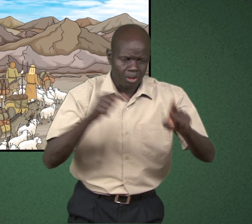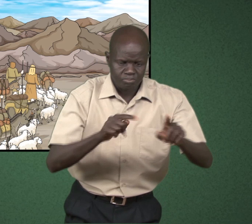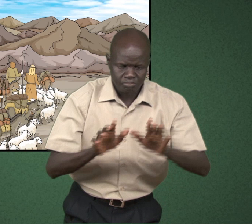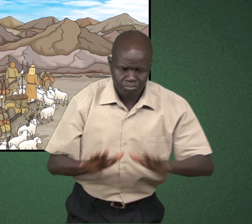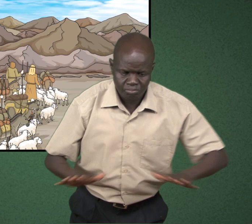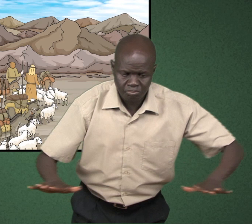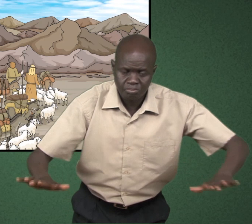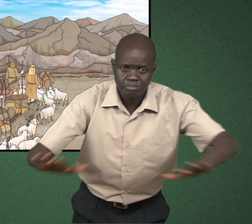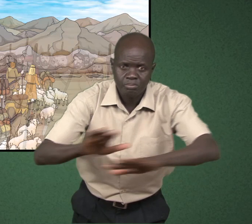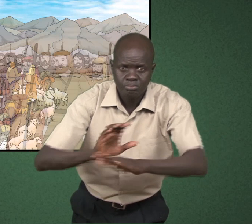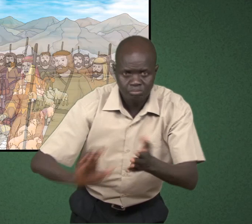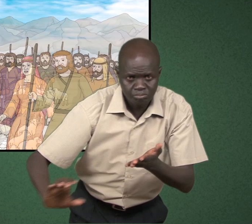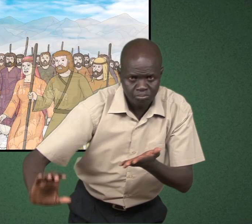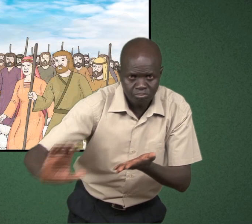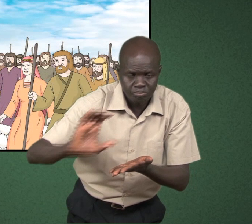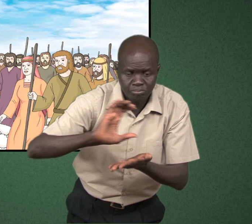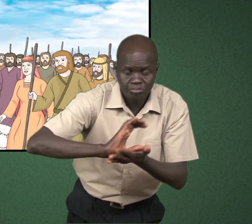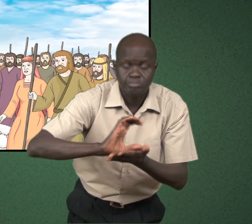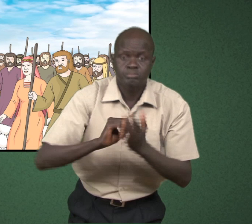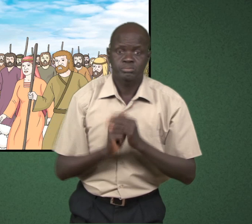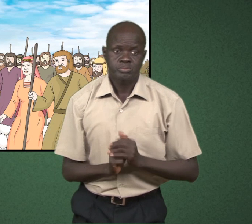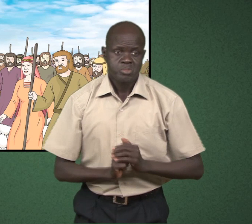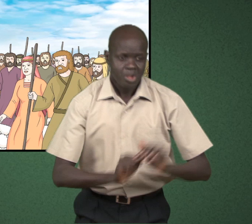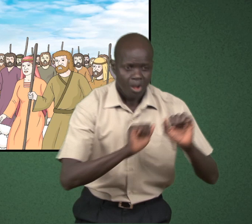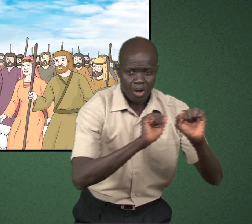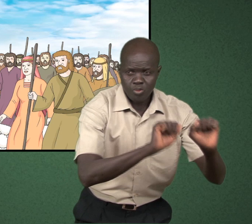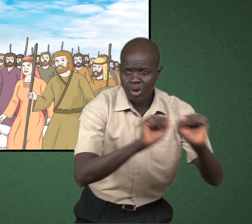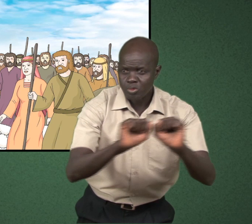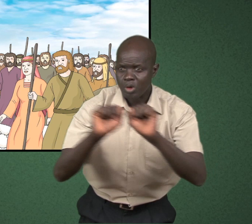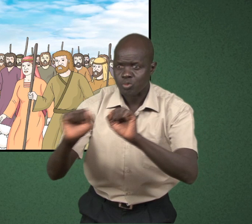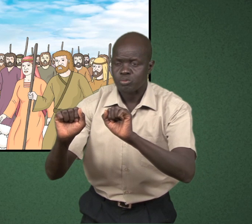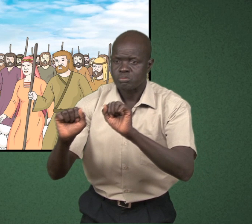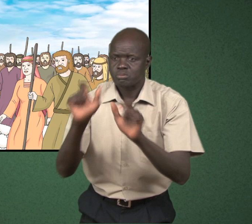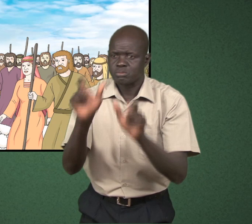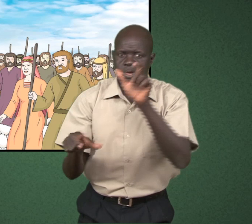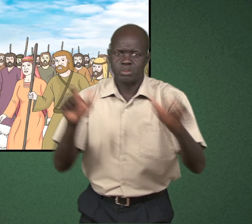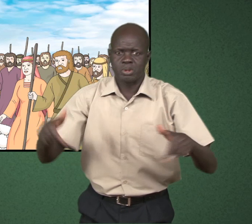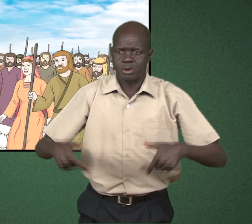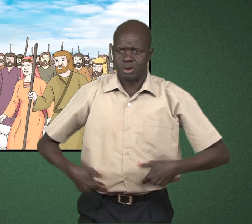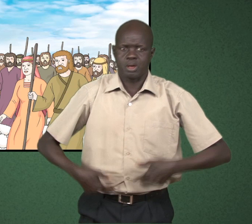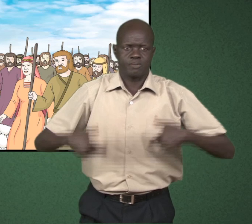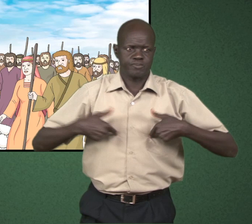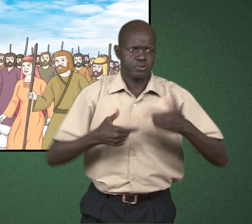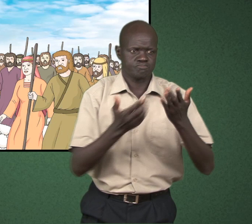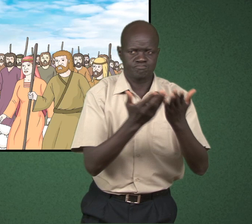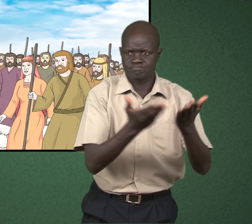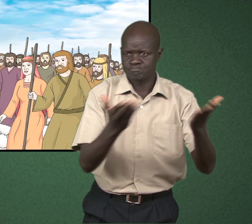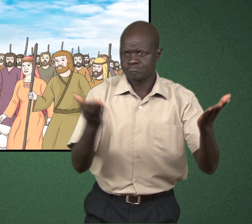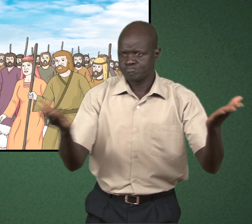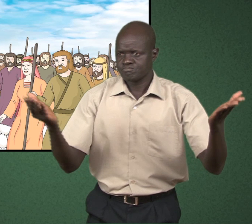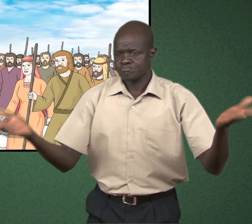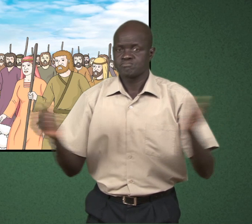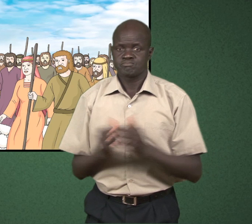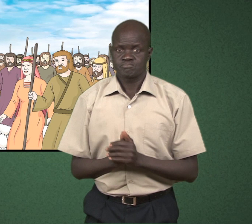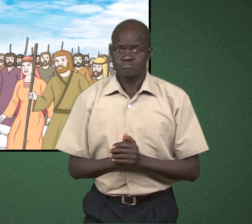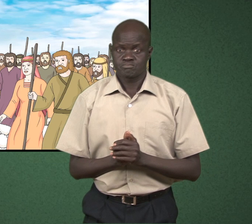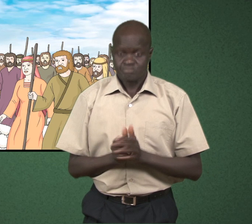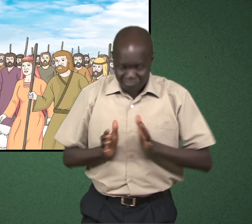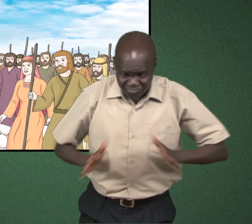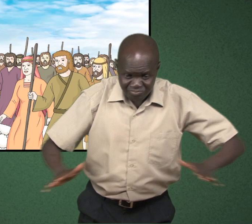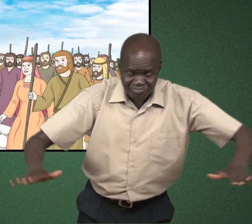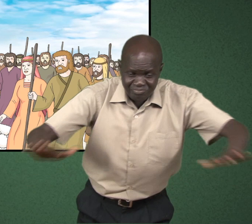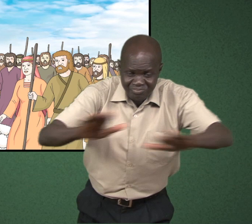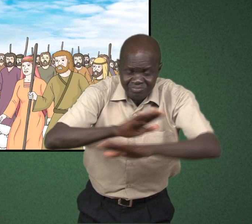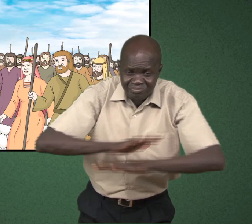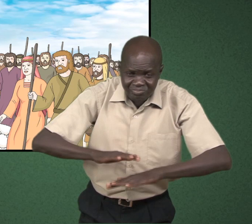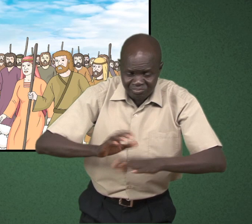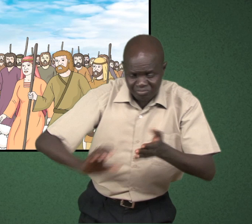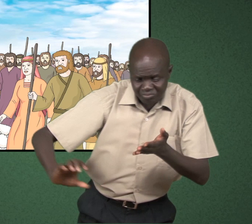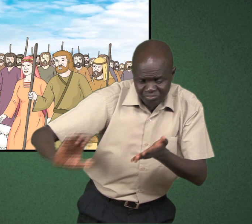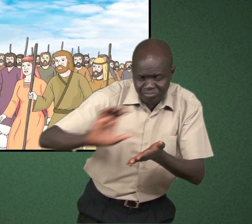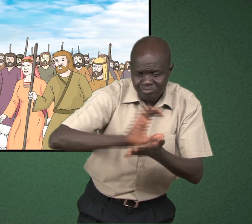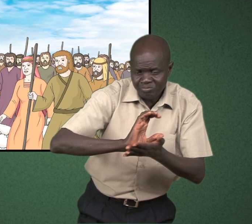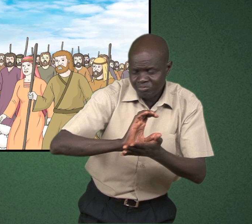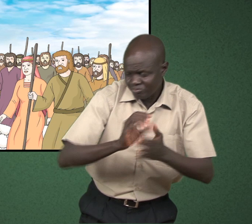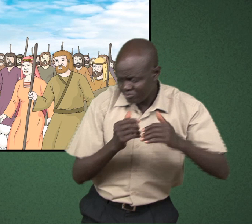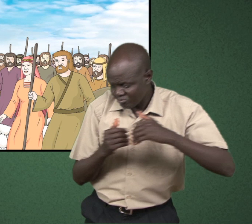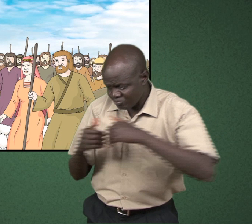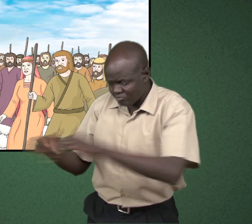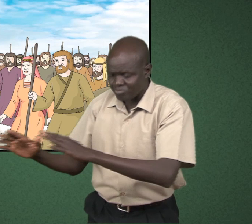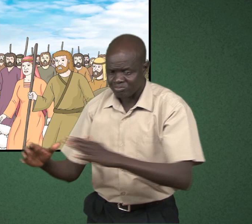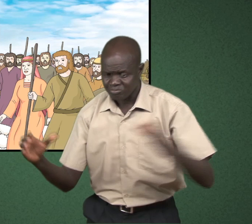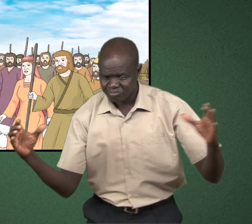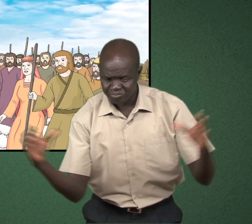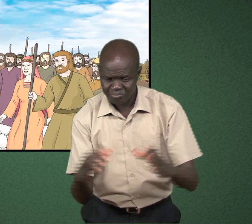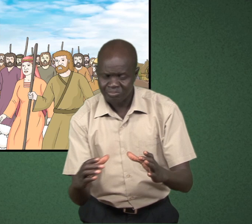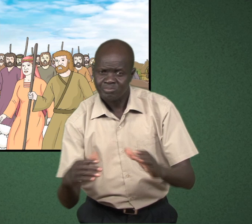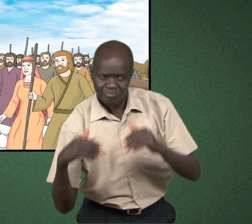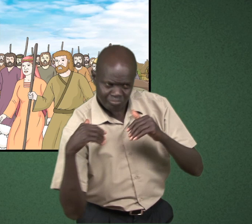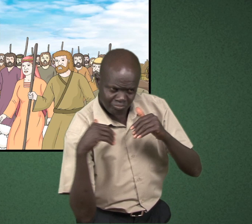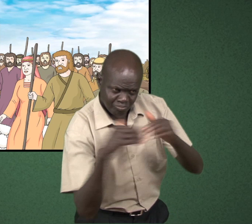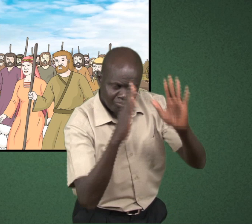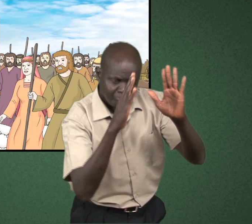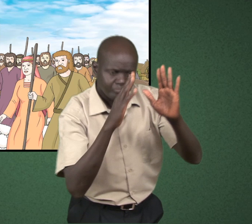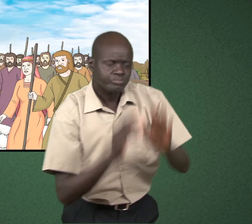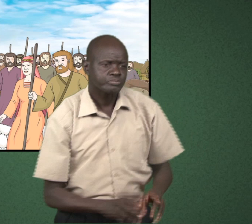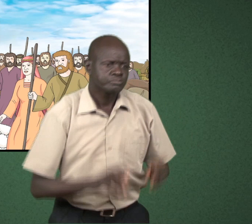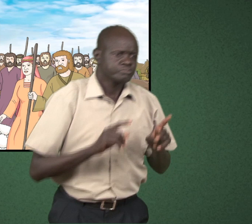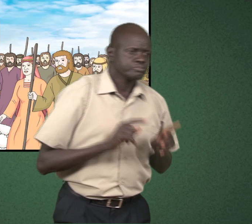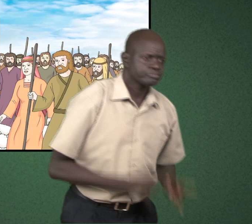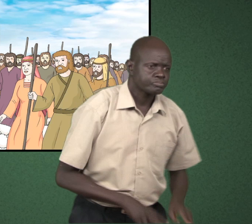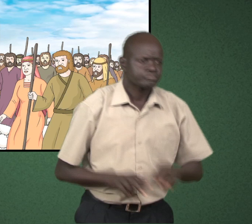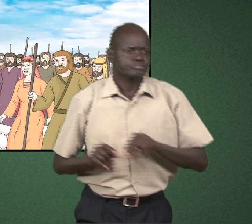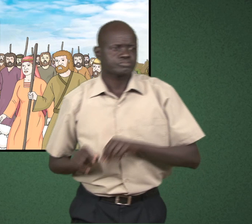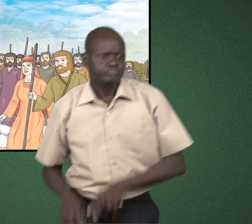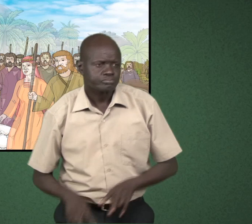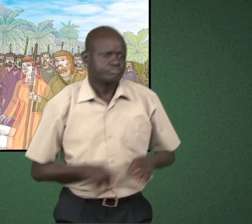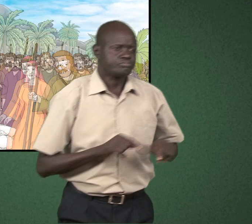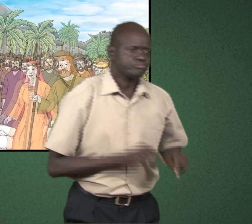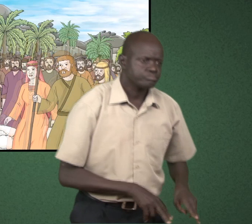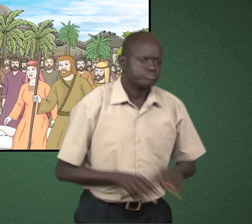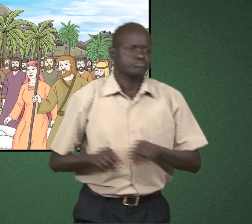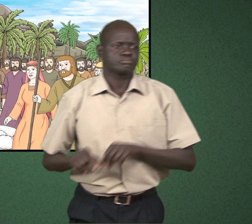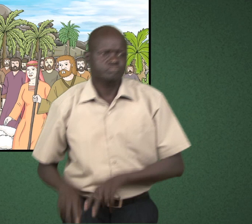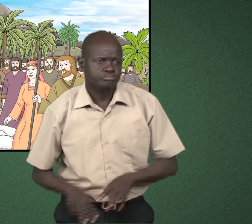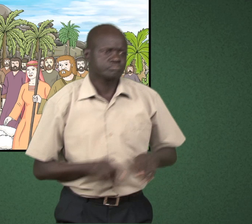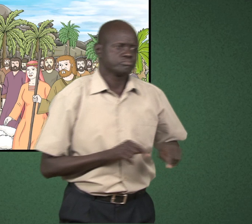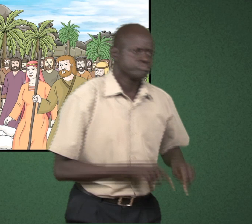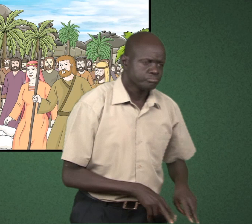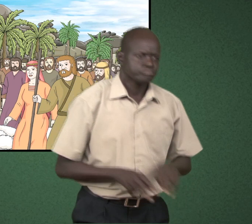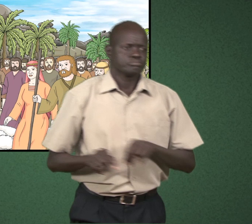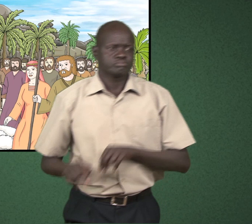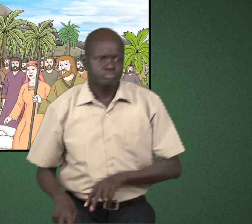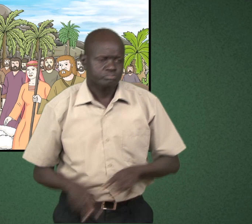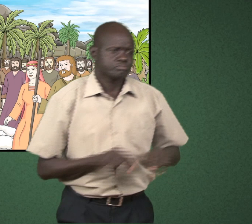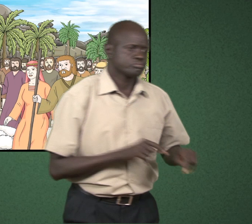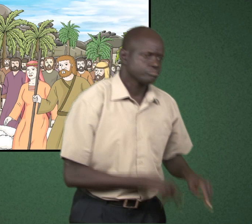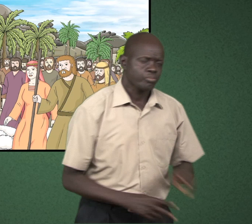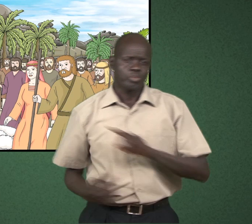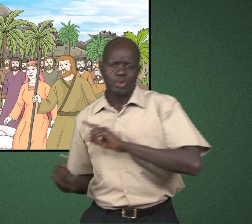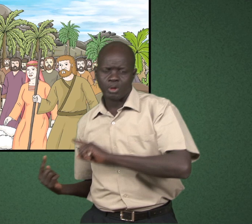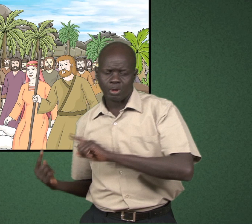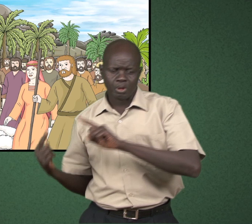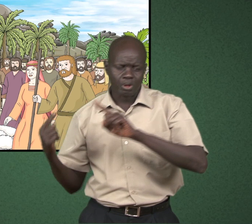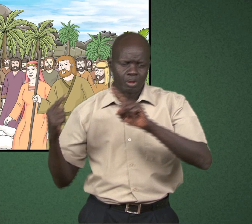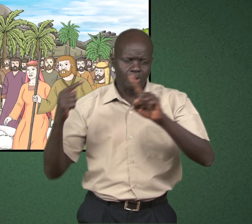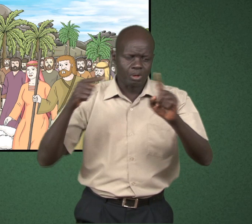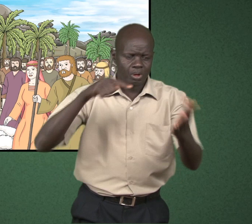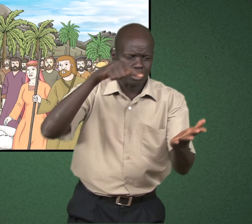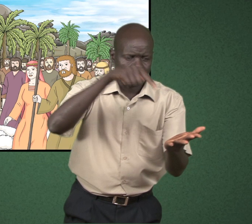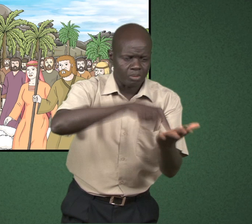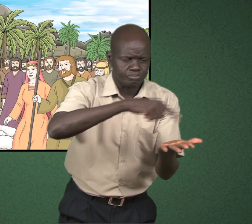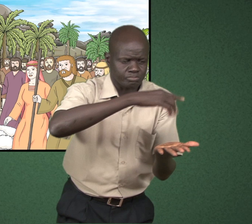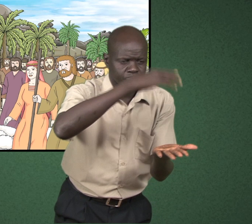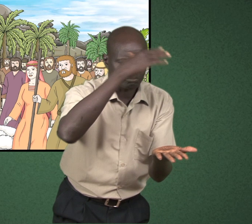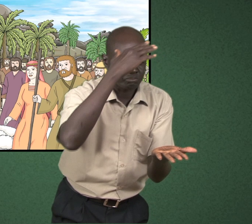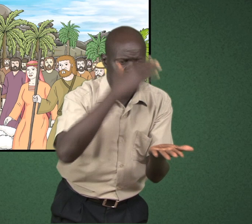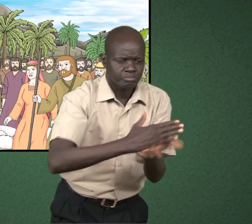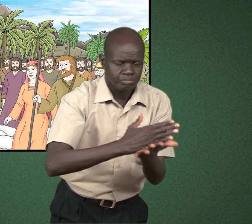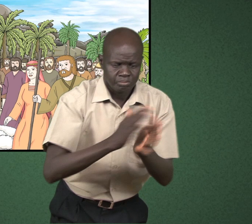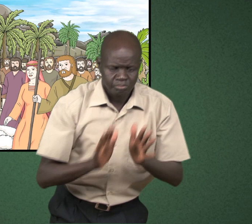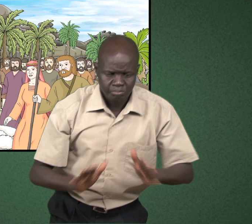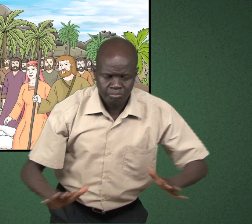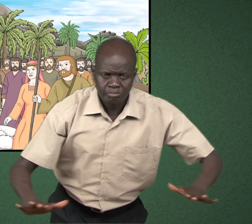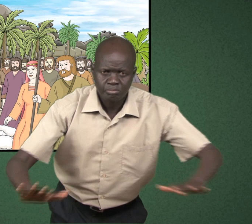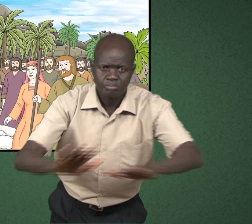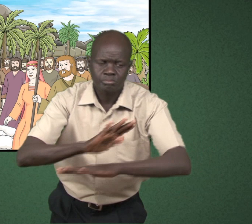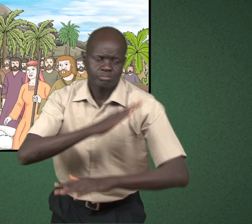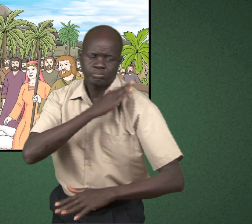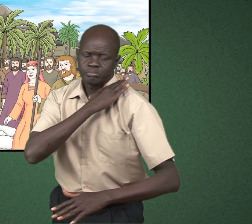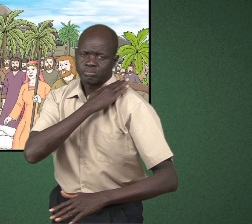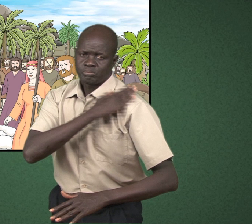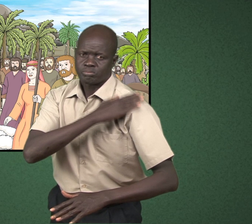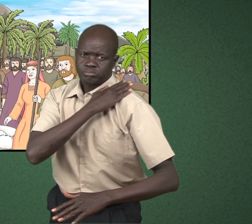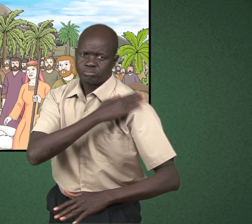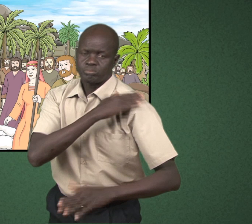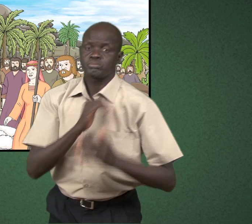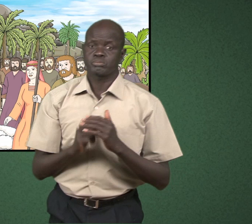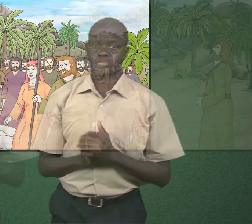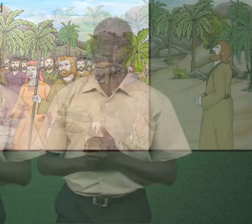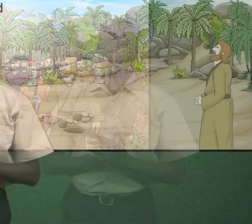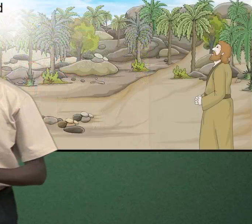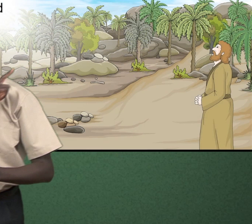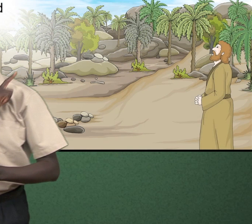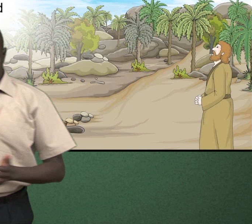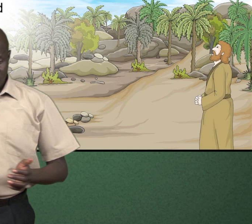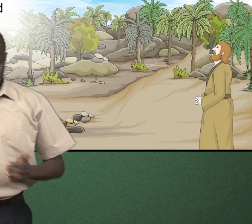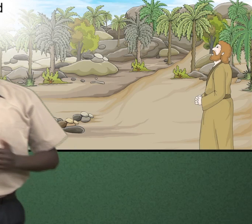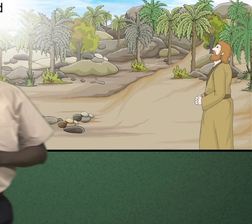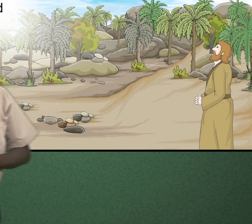When they came to the land of Canaan, Abram traveled through the land as far as the site of the Oak of Moreh at Shechem. And at that time the Canaanites were in the land.